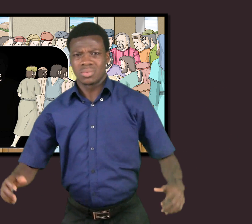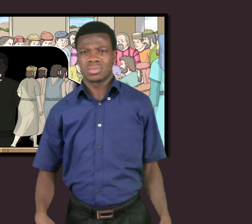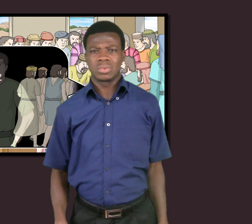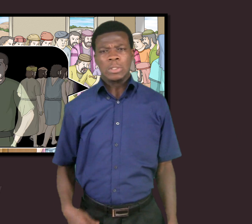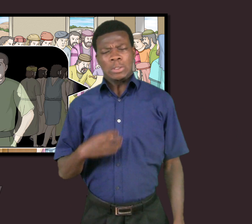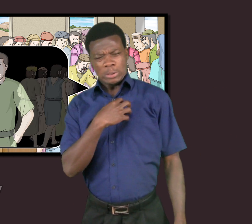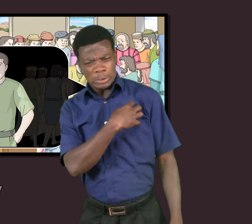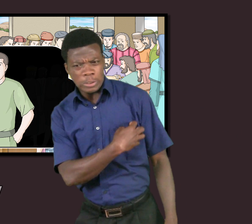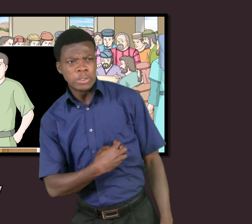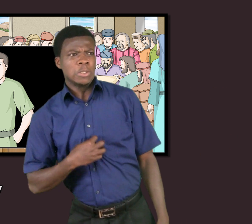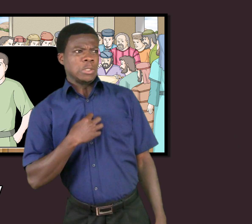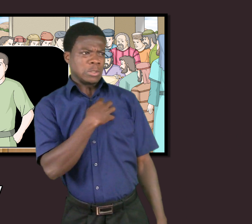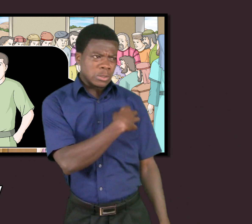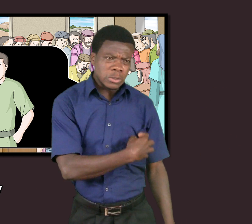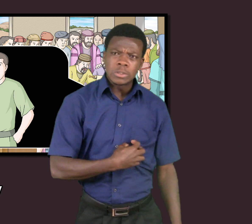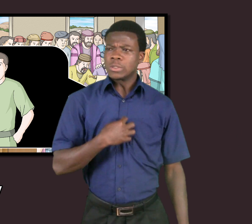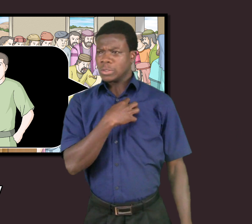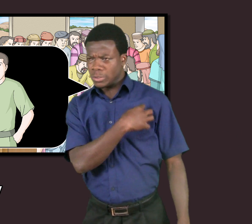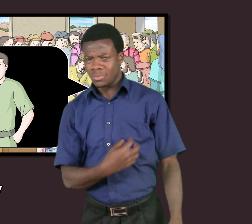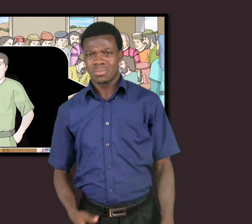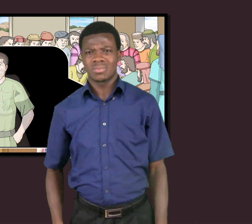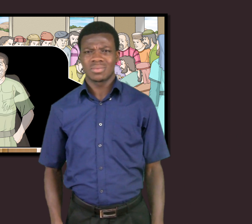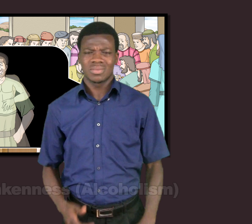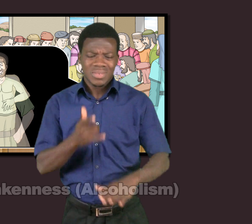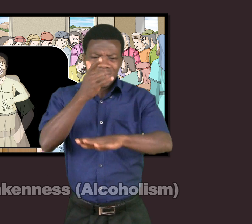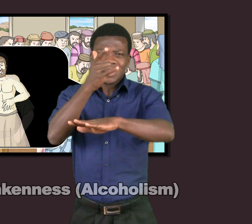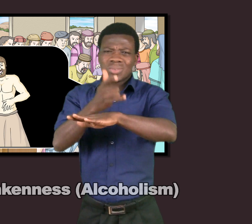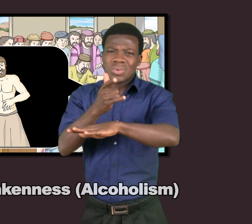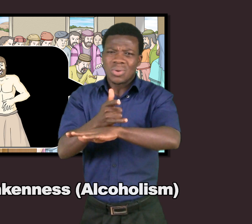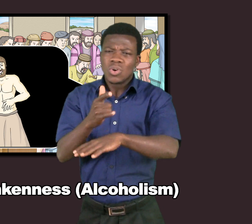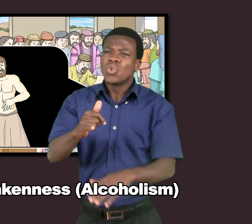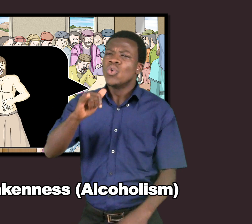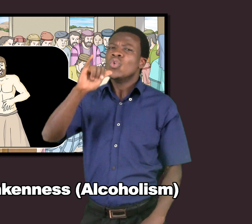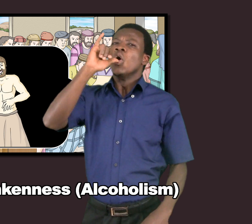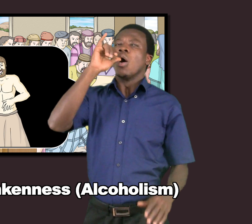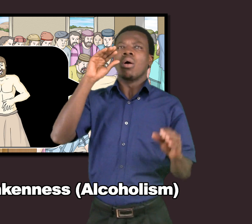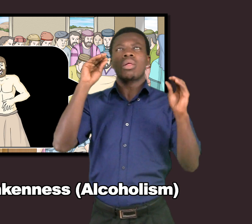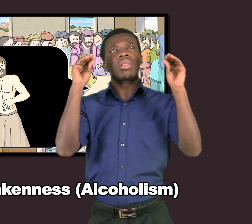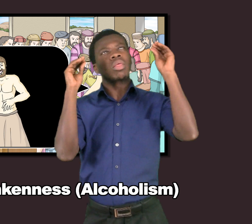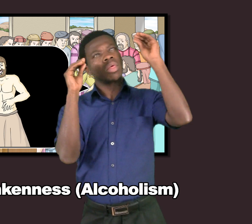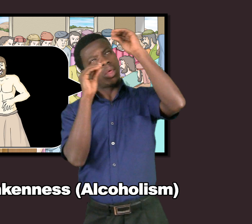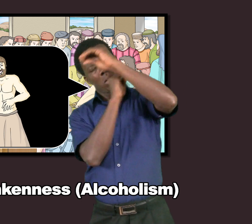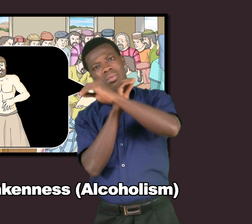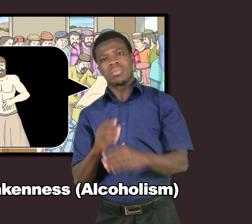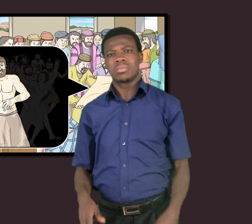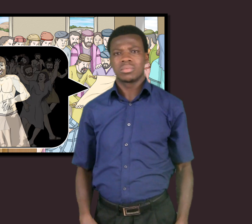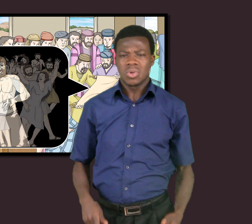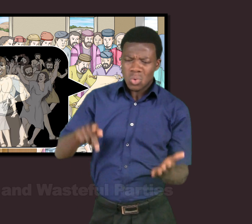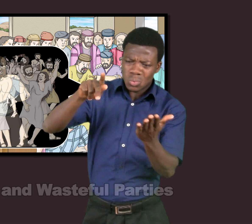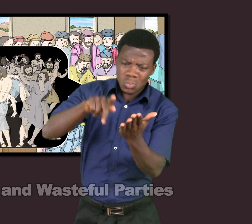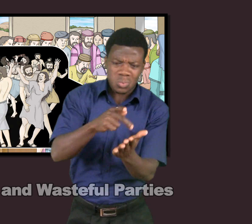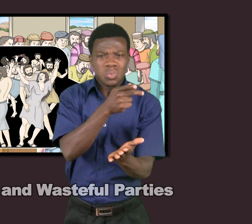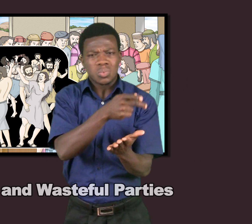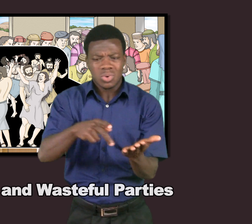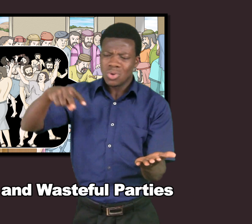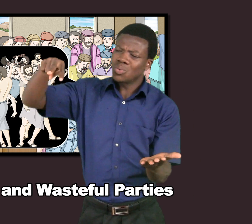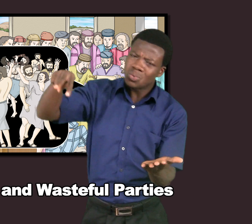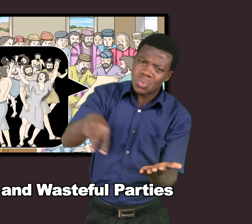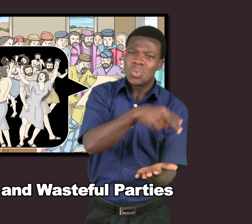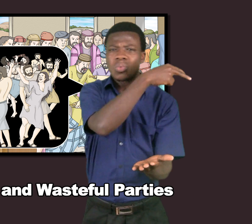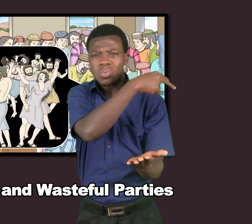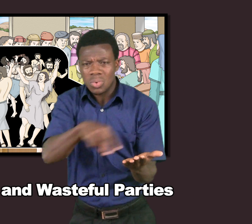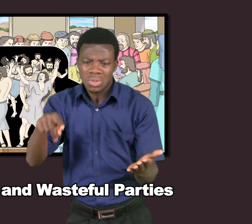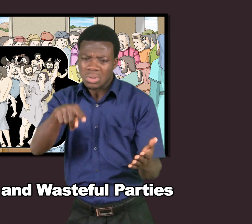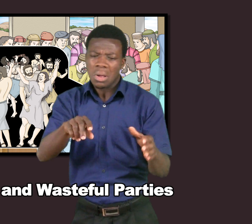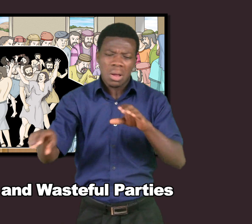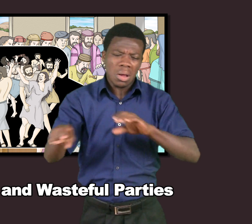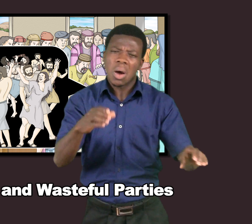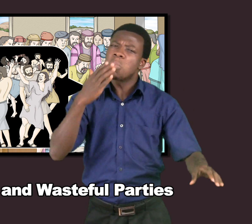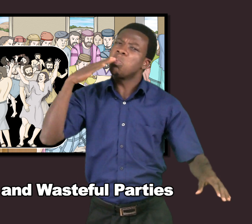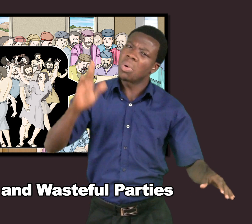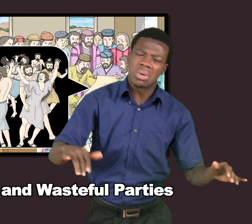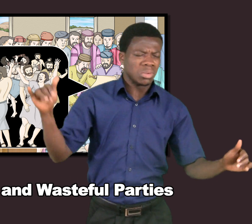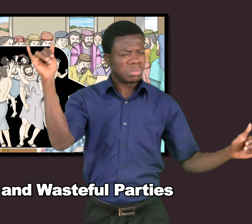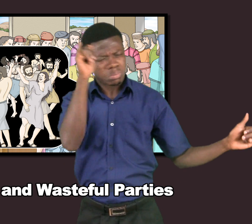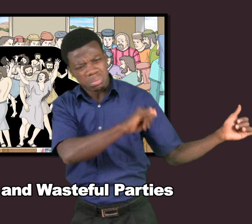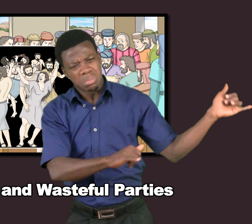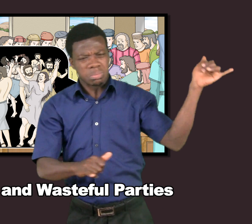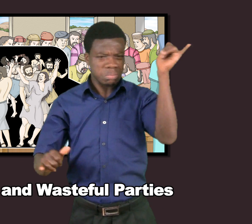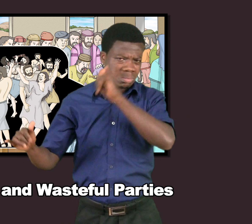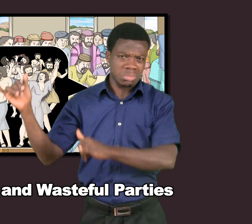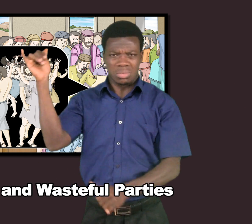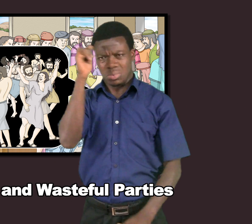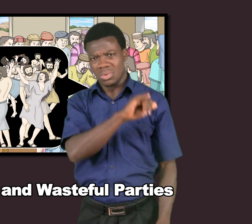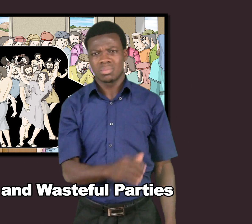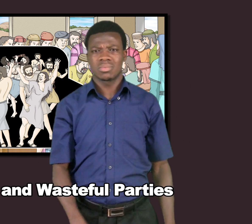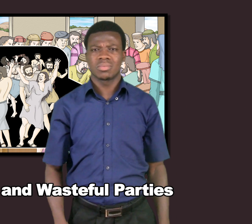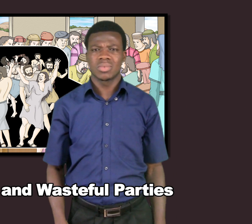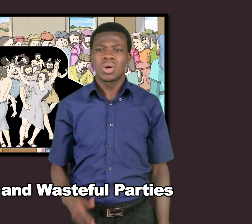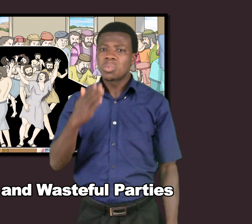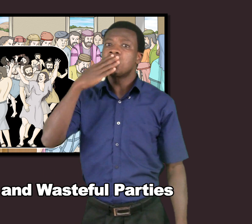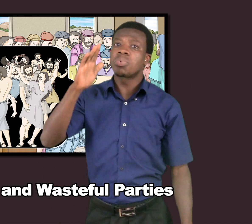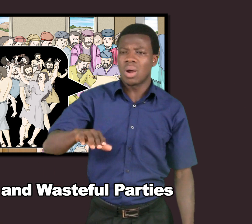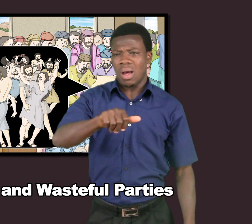drunkenness, orgies, and the like.